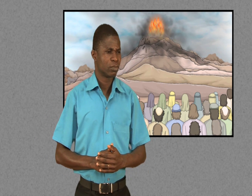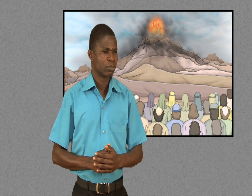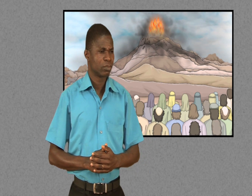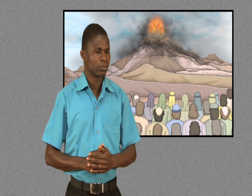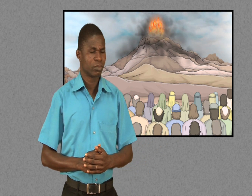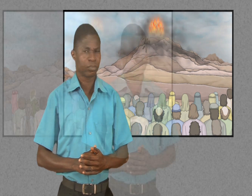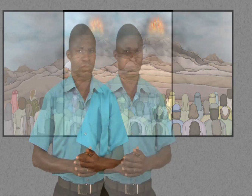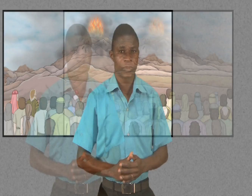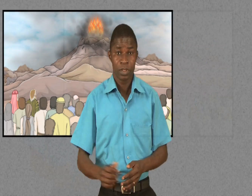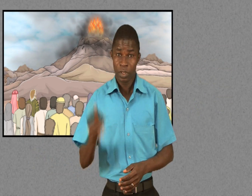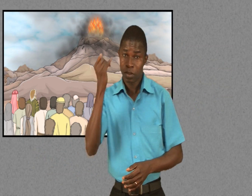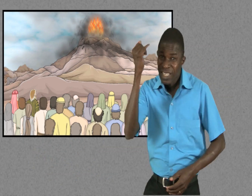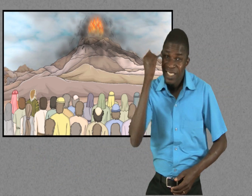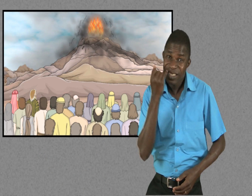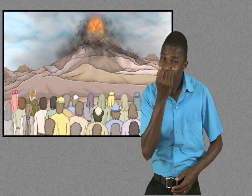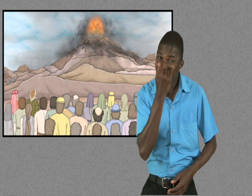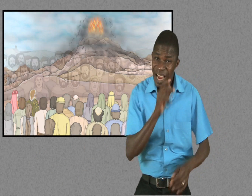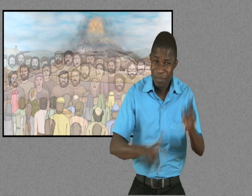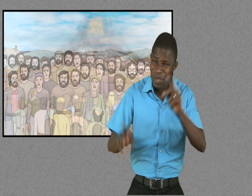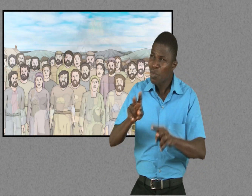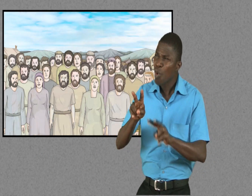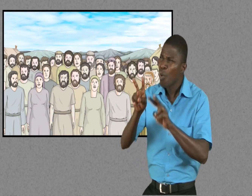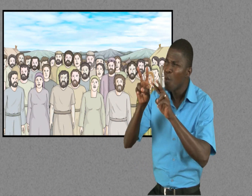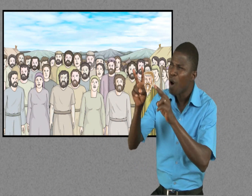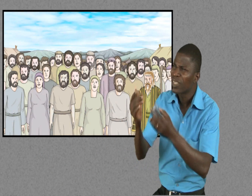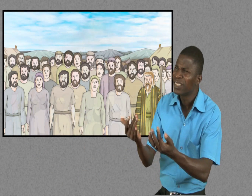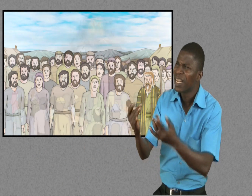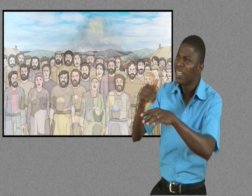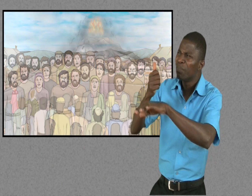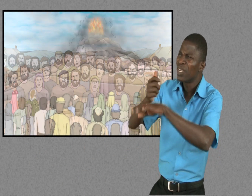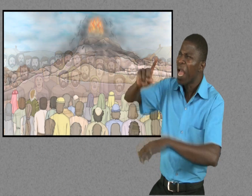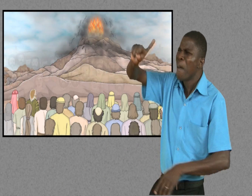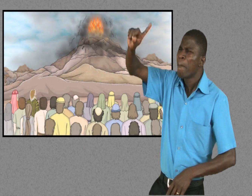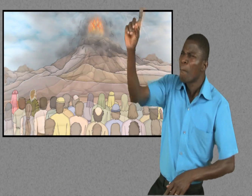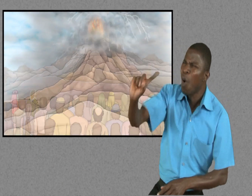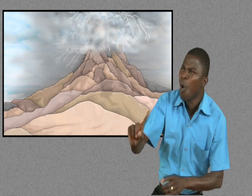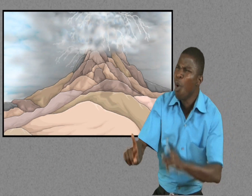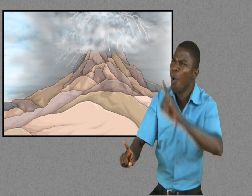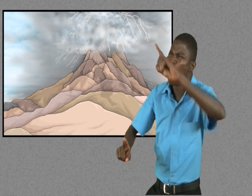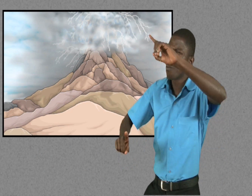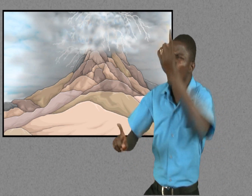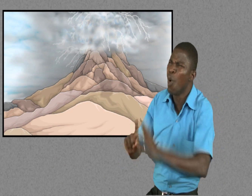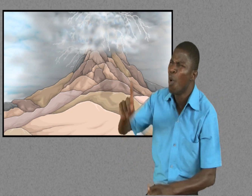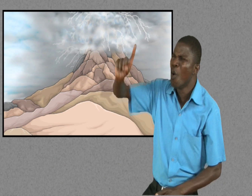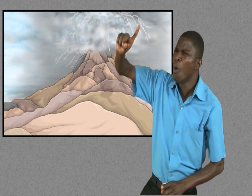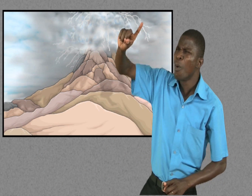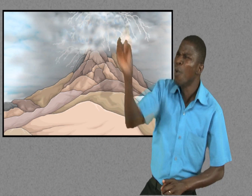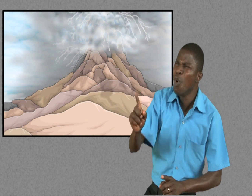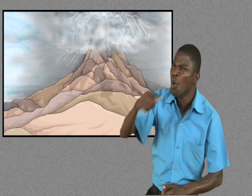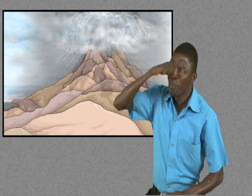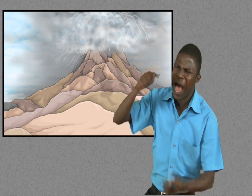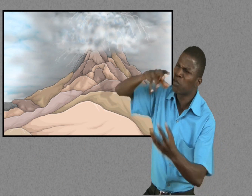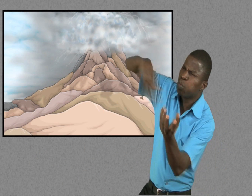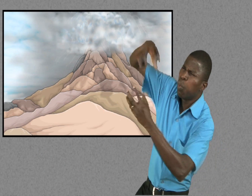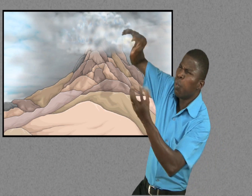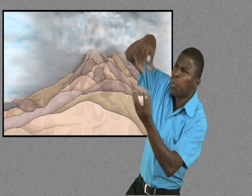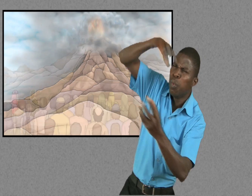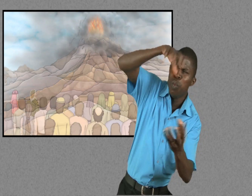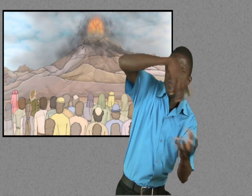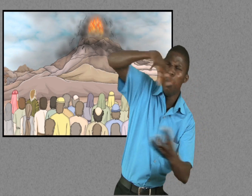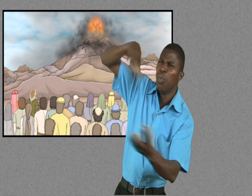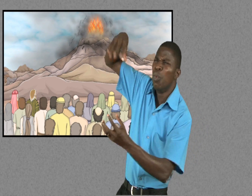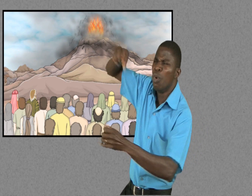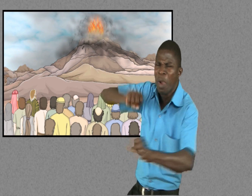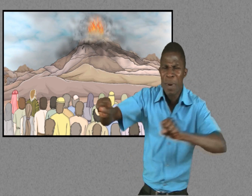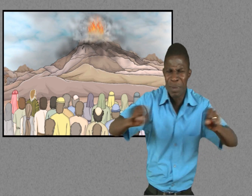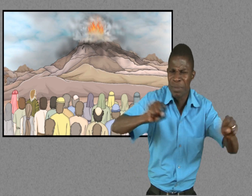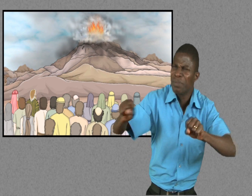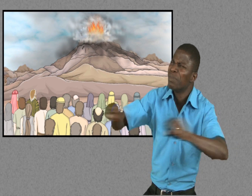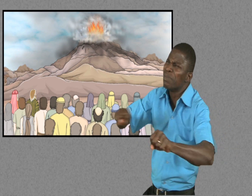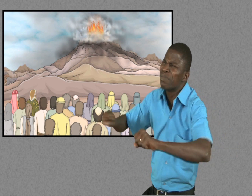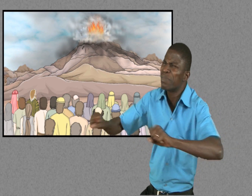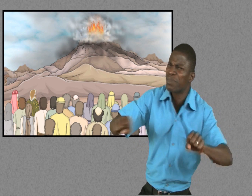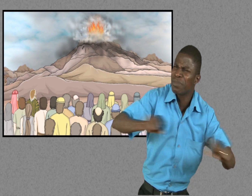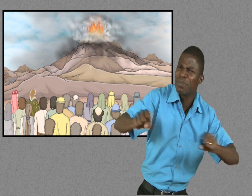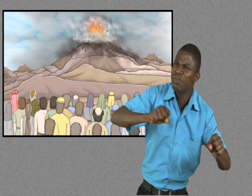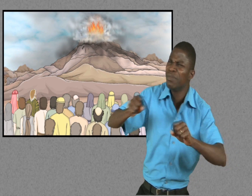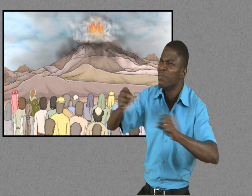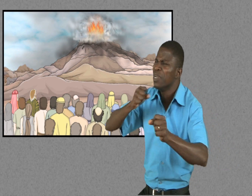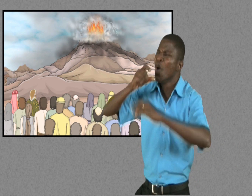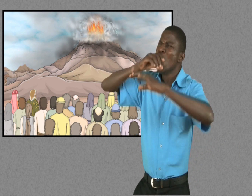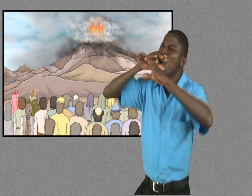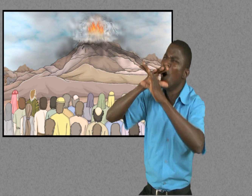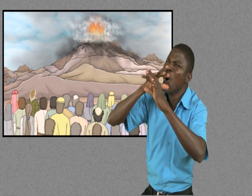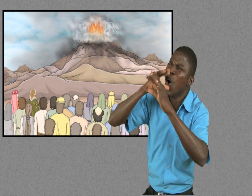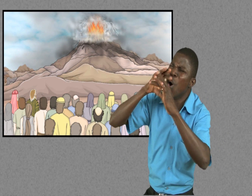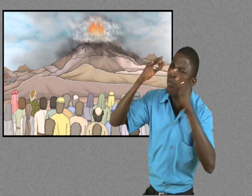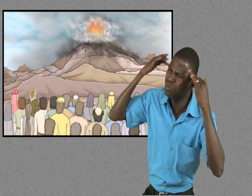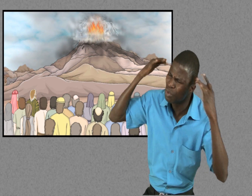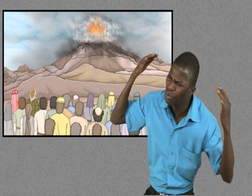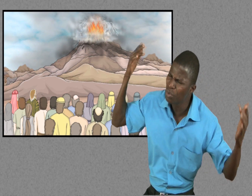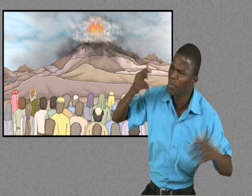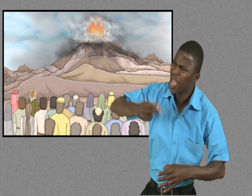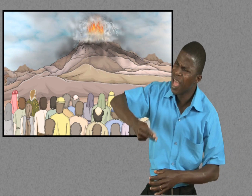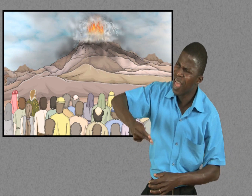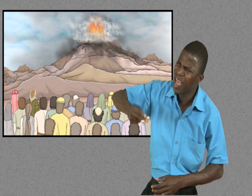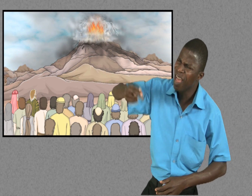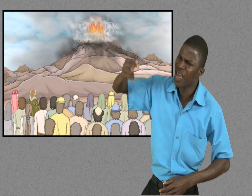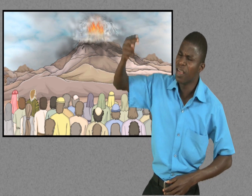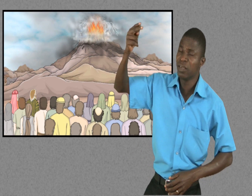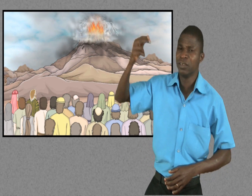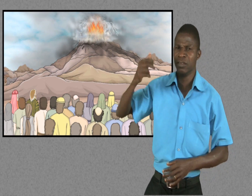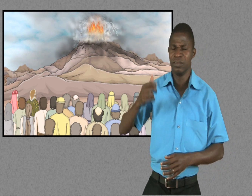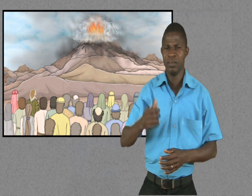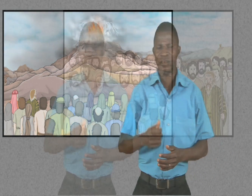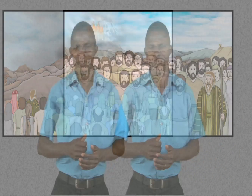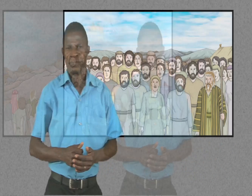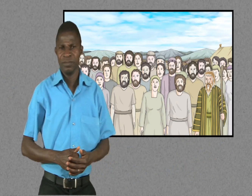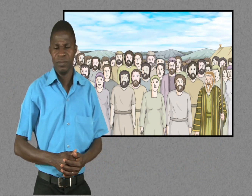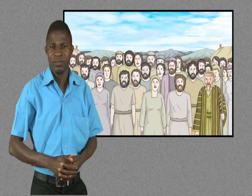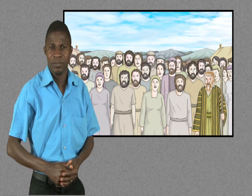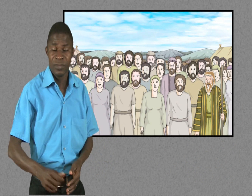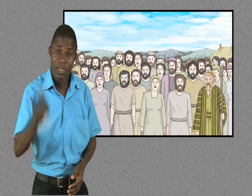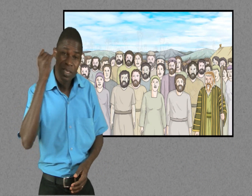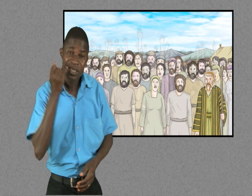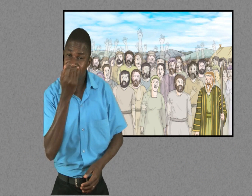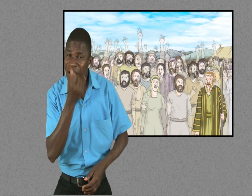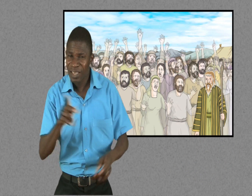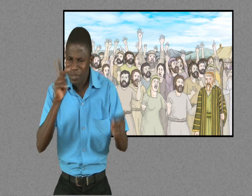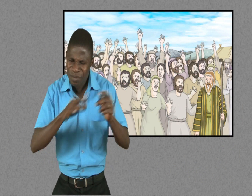When all the people witnessed the thunder and lightning, the sounding of the ram’s horn, and the mountain enveloped in smoke, they trembled and stood at a distance.